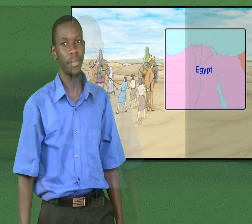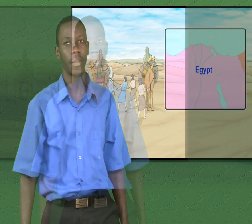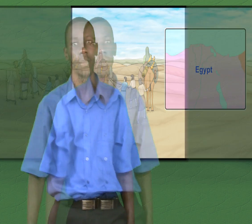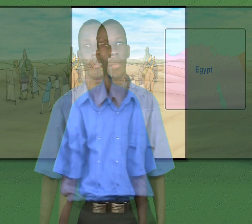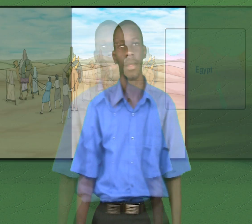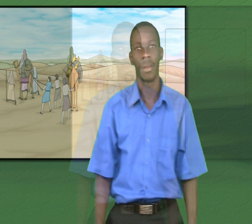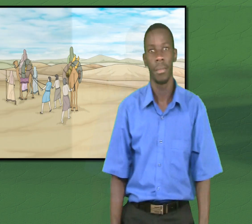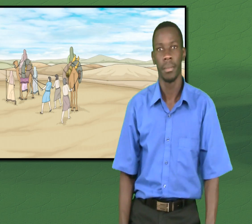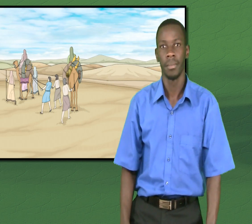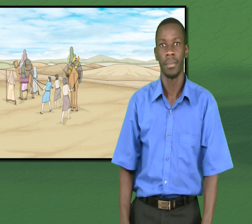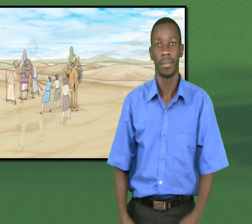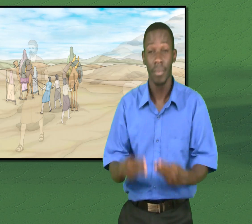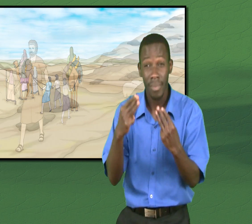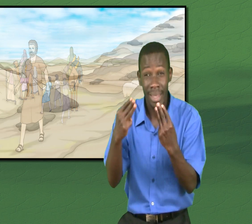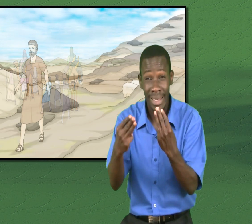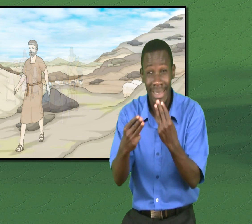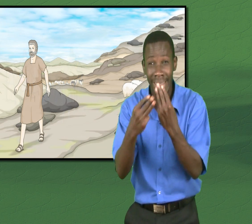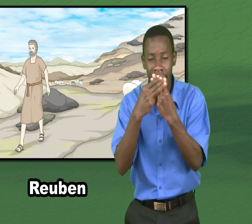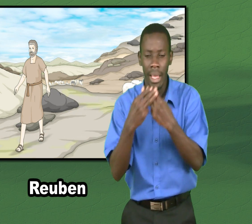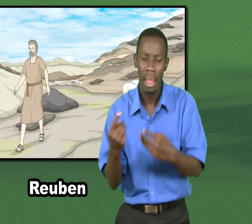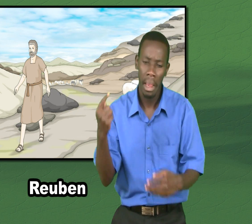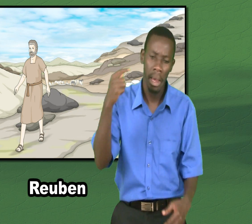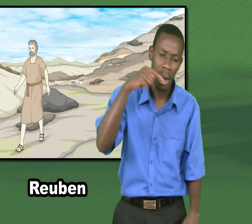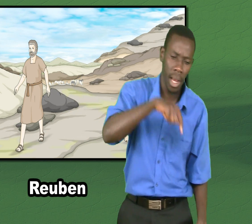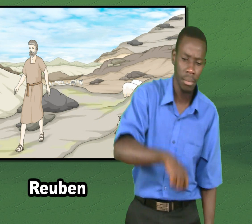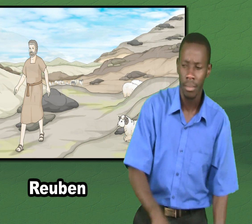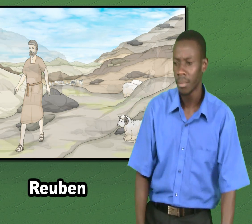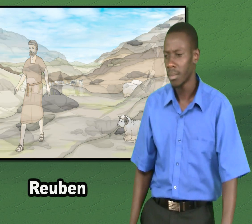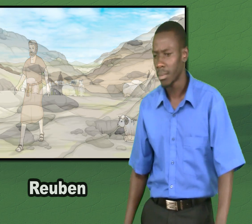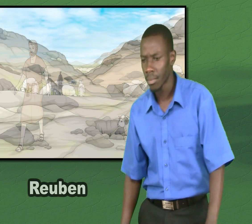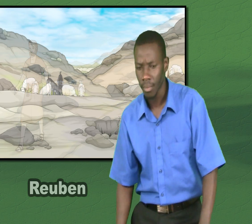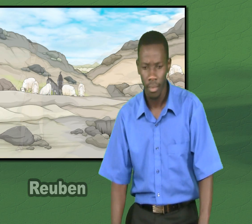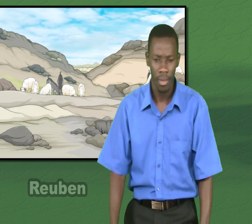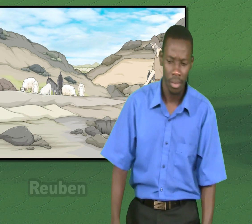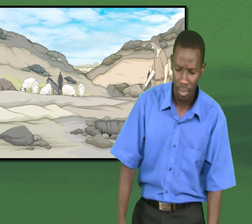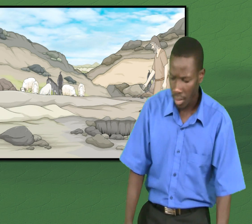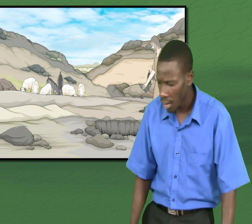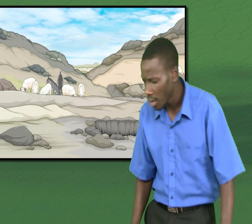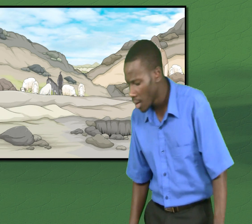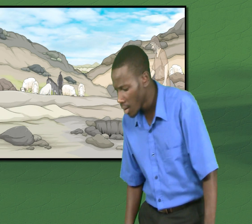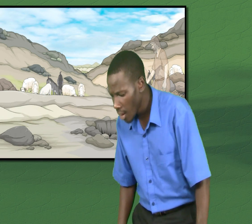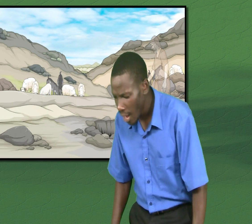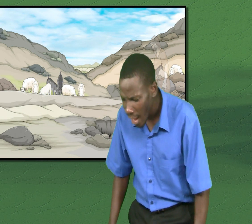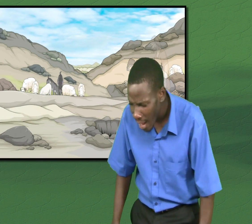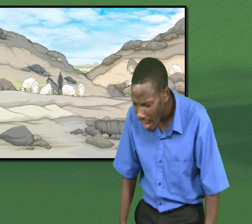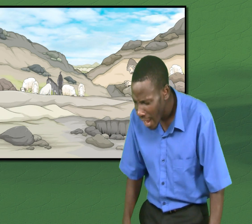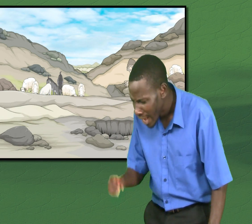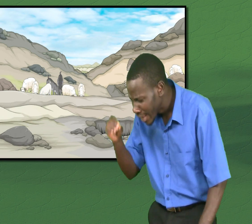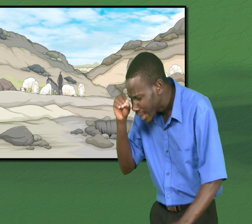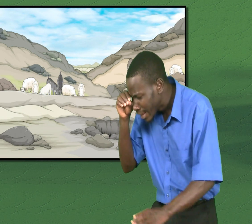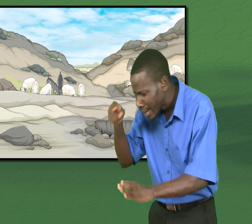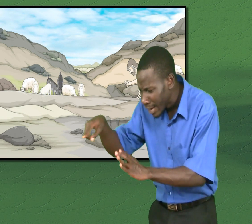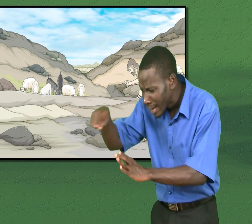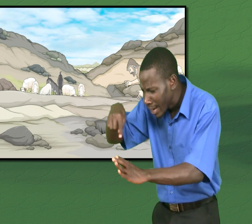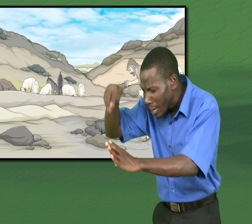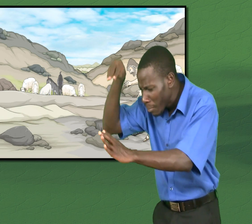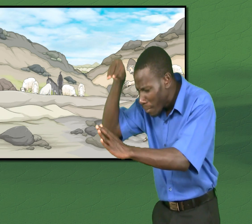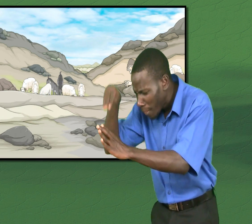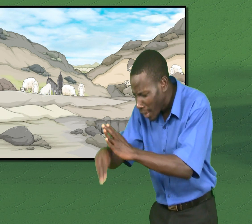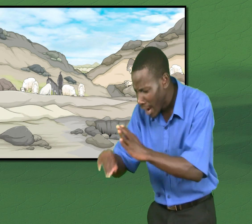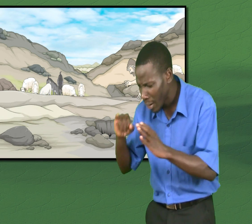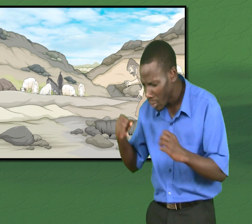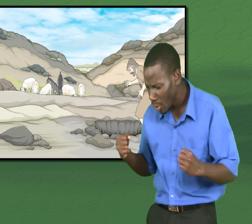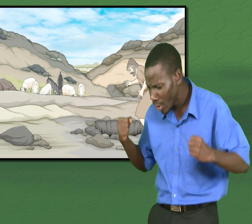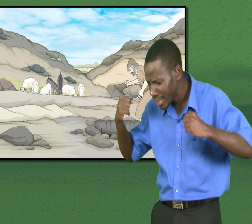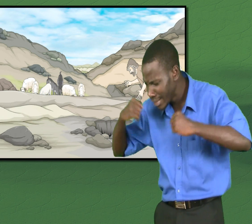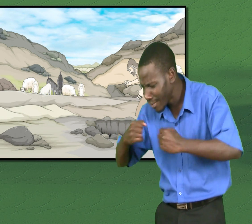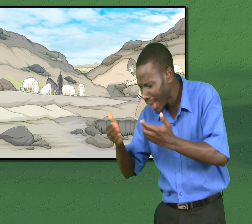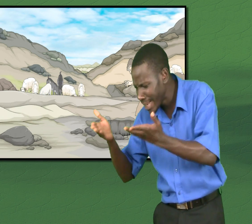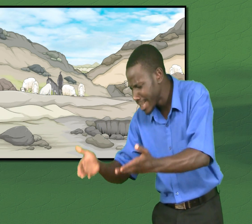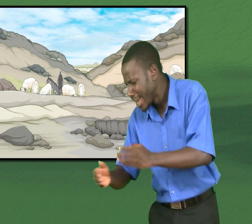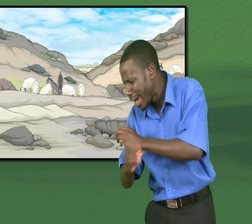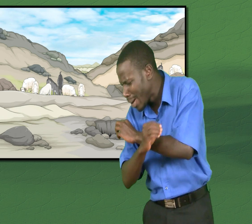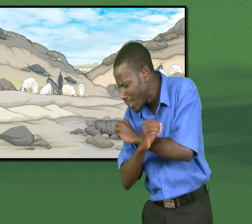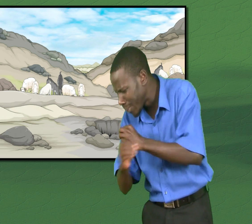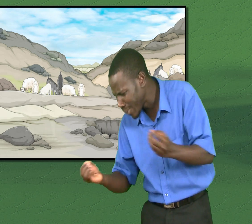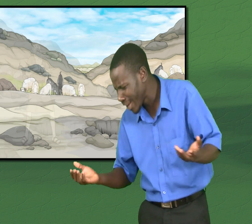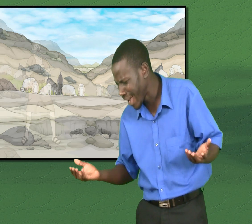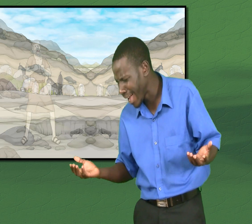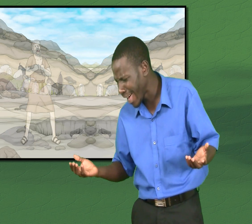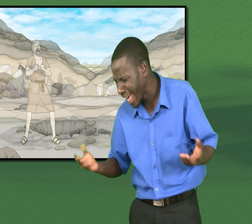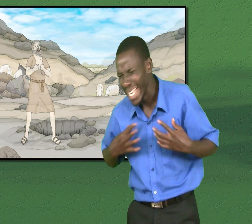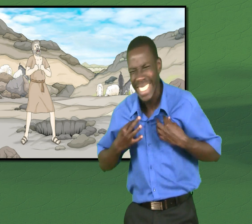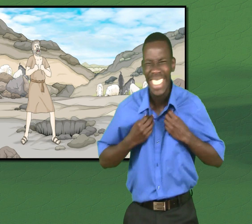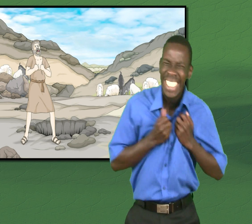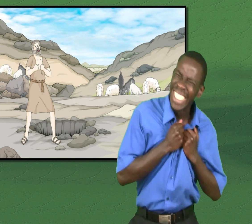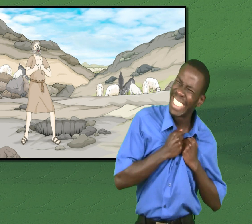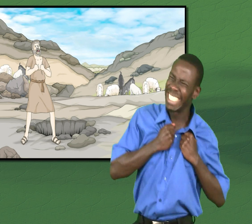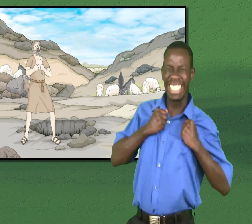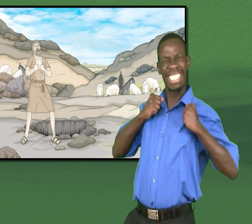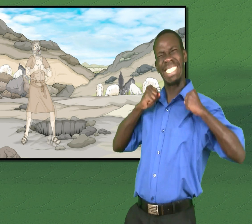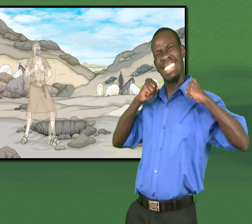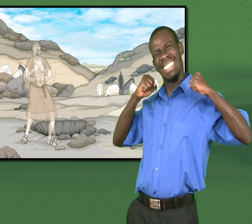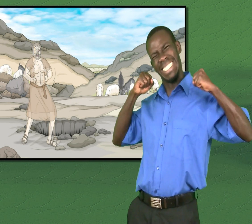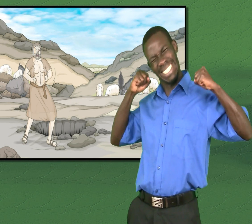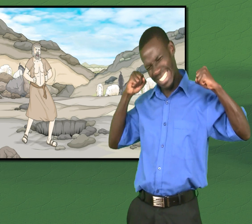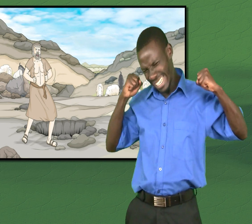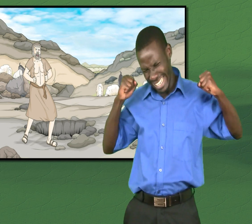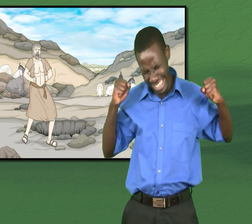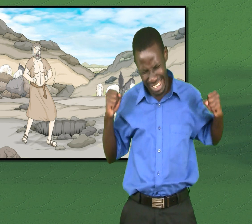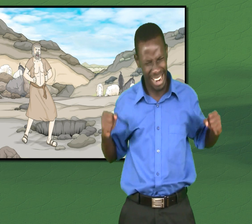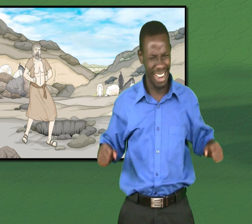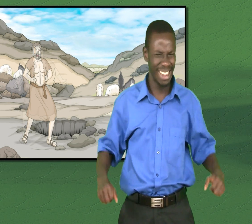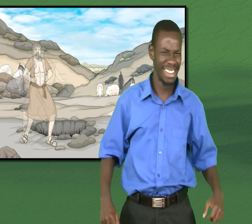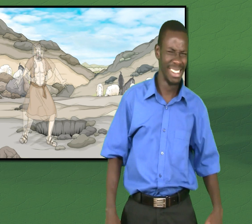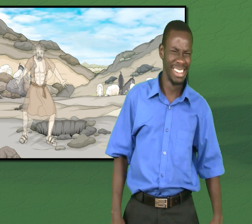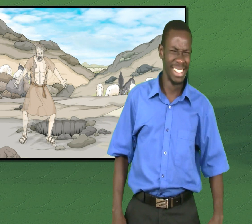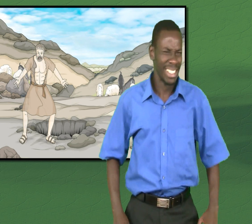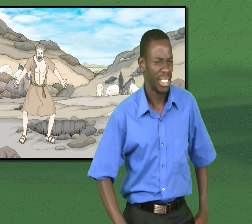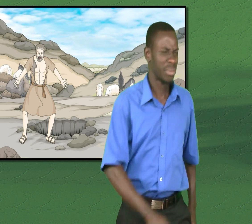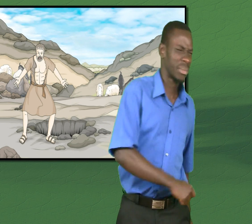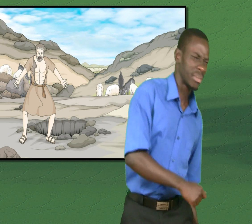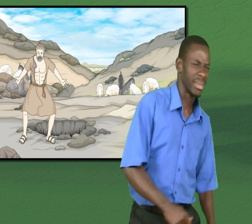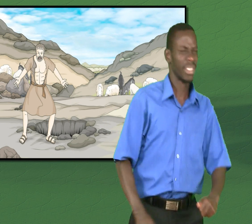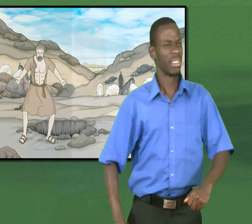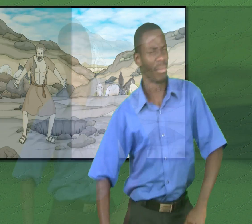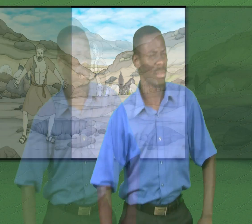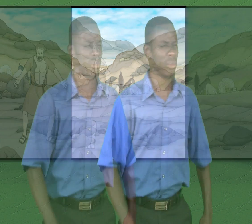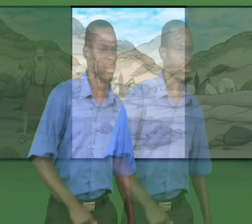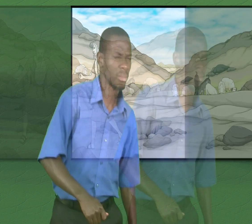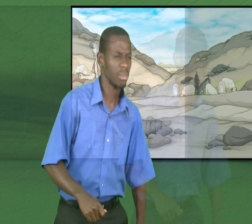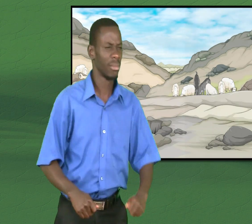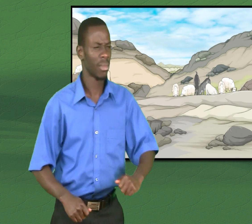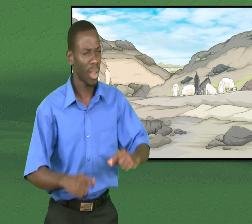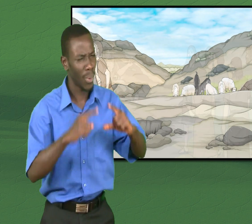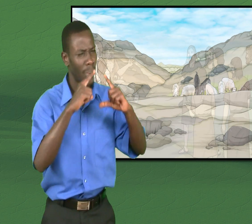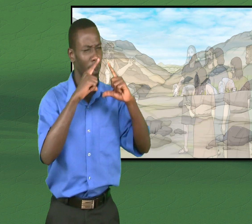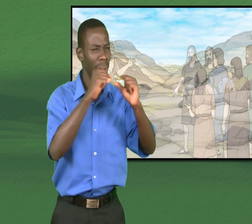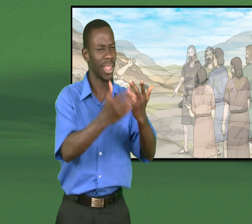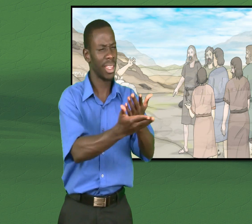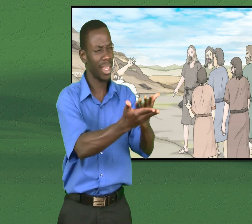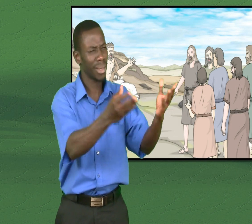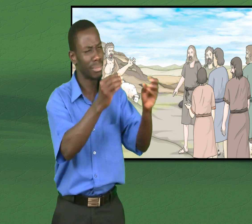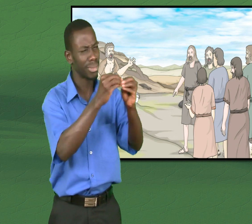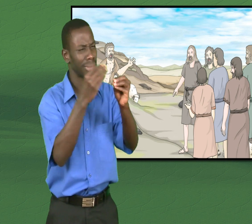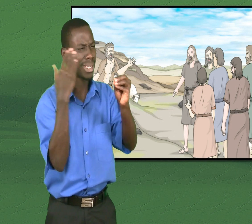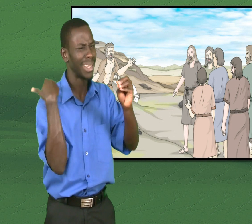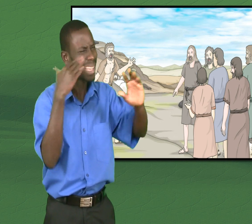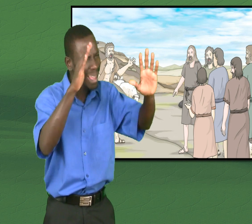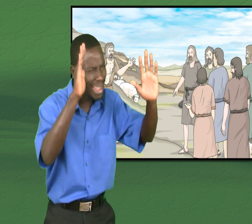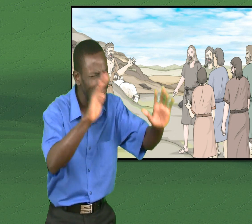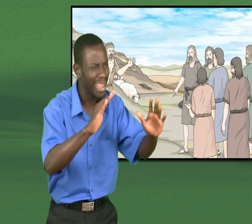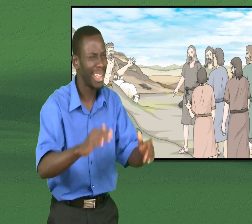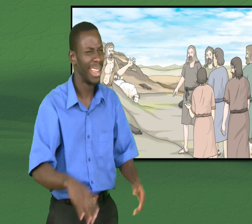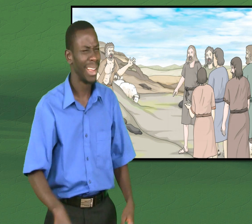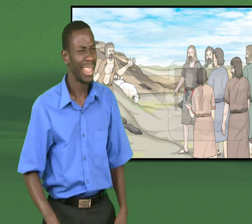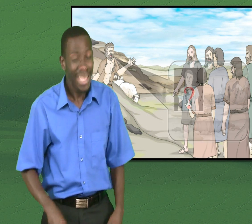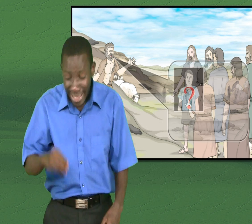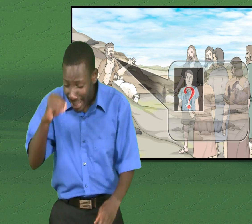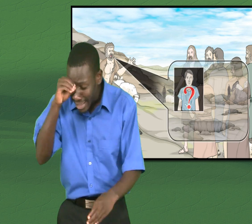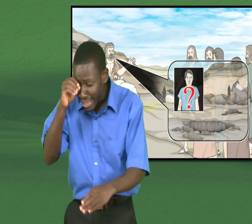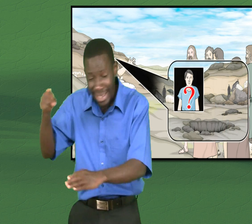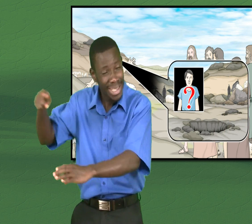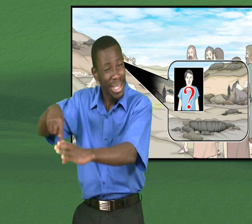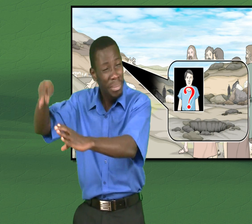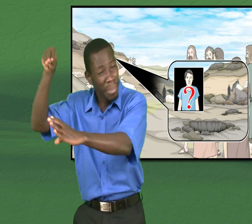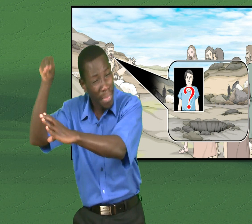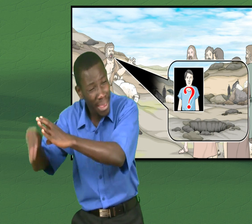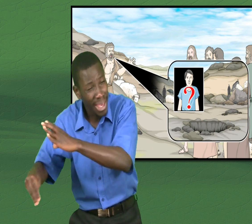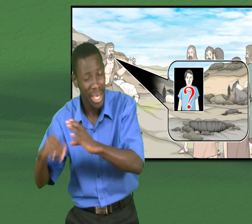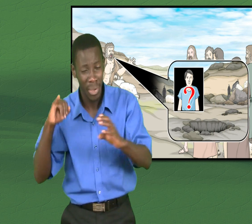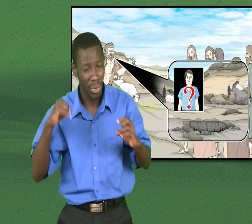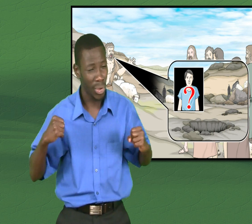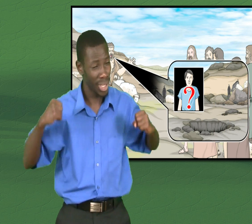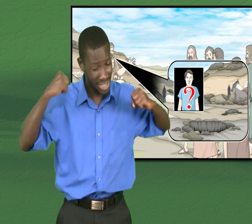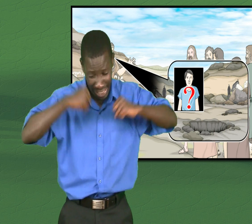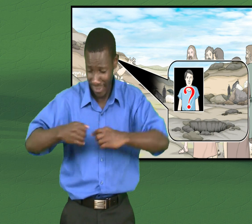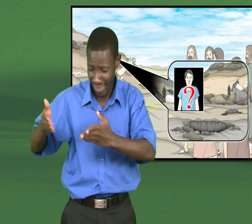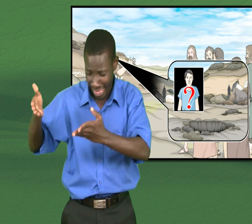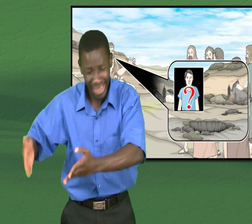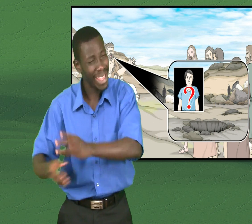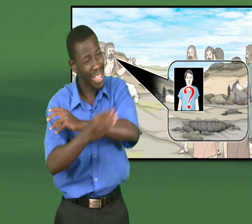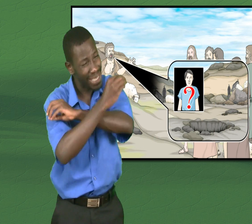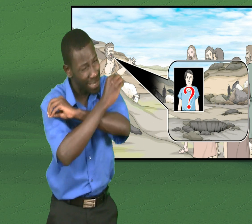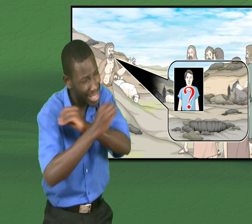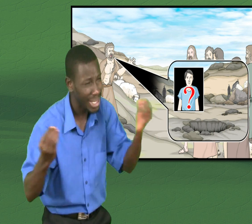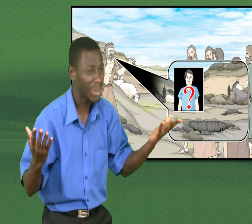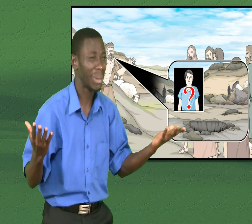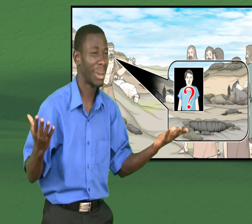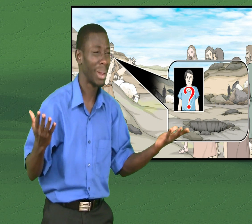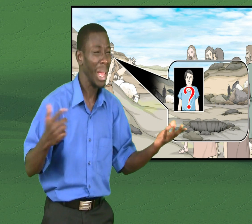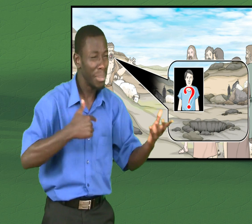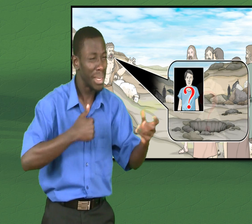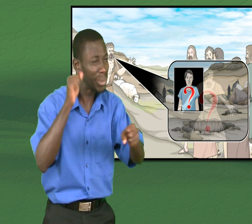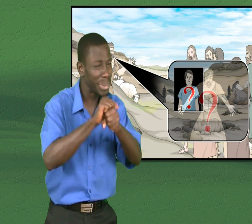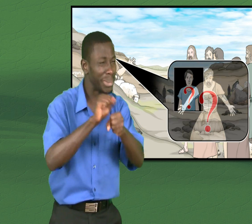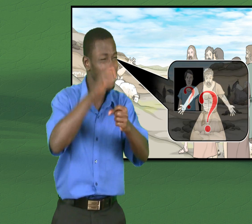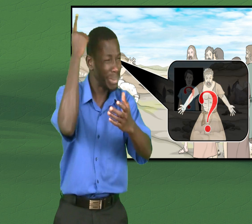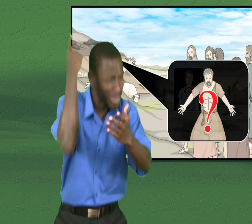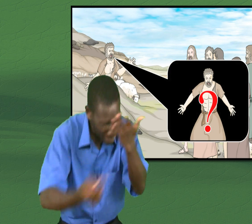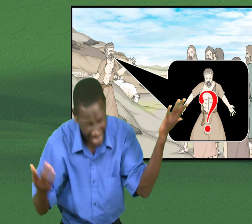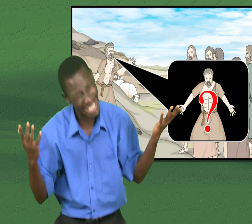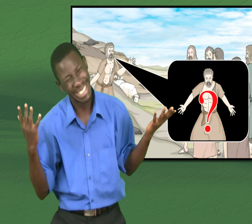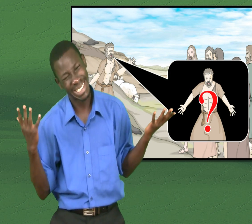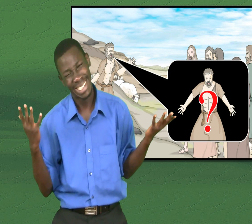When Reuben returned to the pit and saw that Joseph was not there, he tore his clothes, returned to his brothers, and said, “The boy is gone!